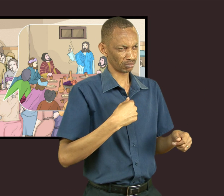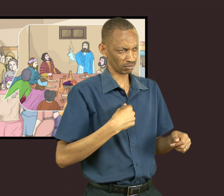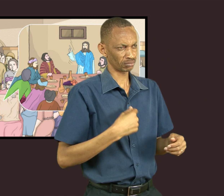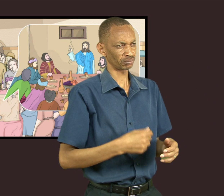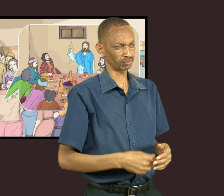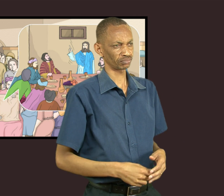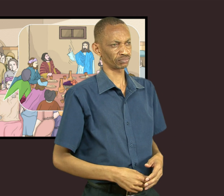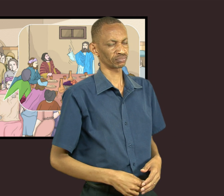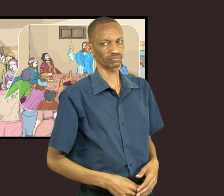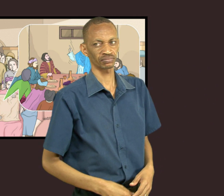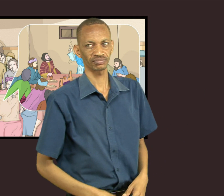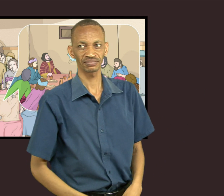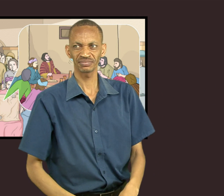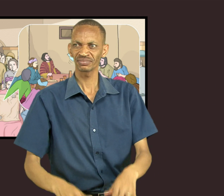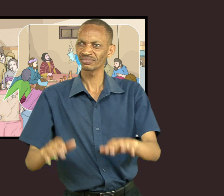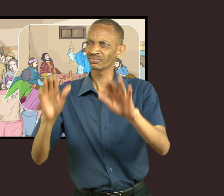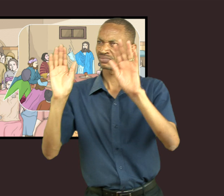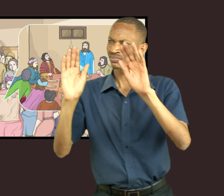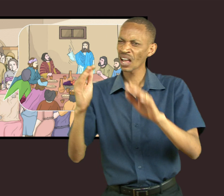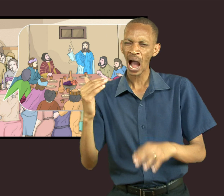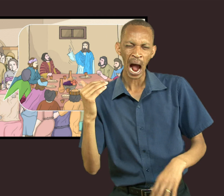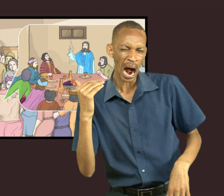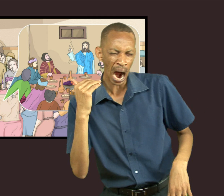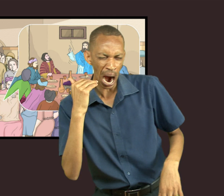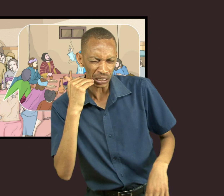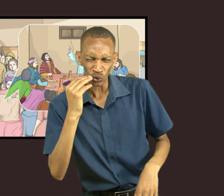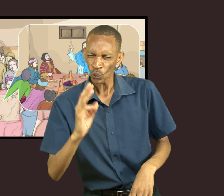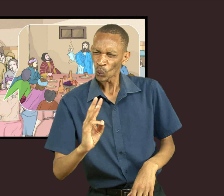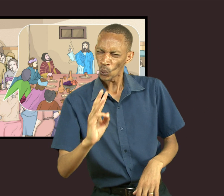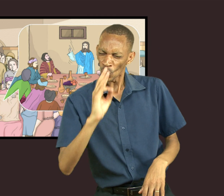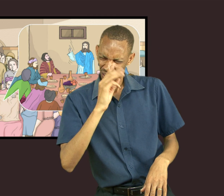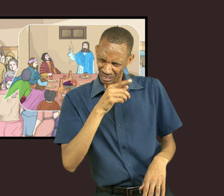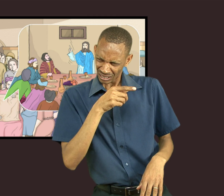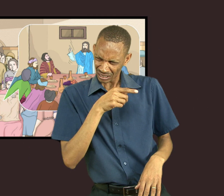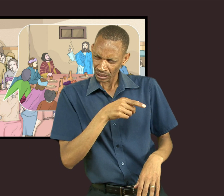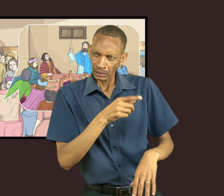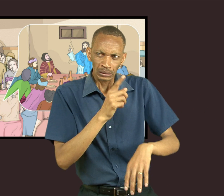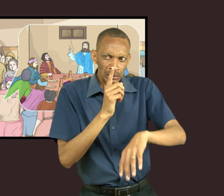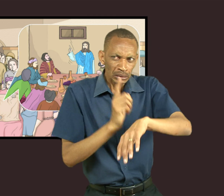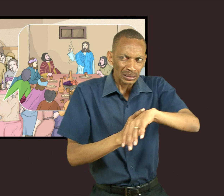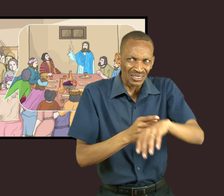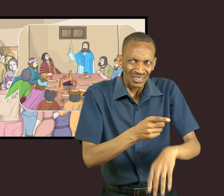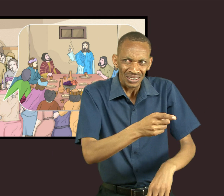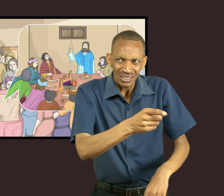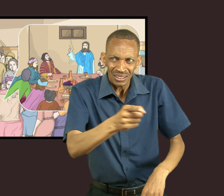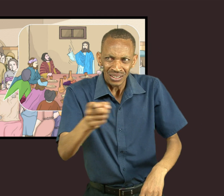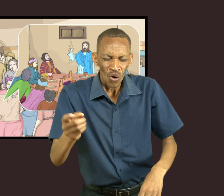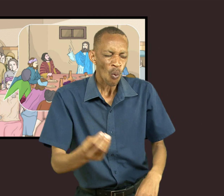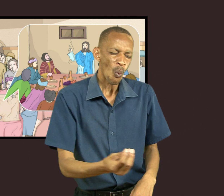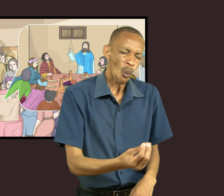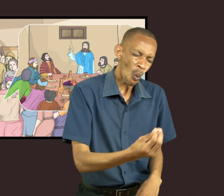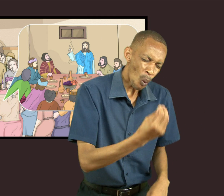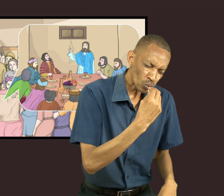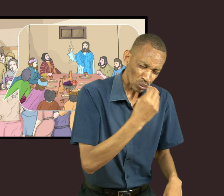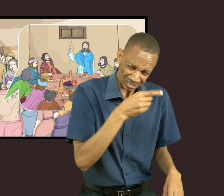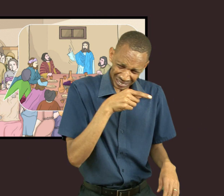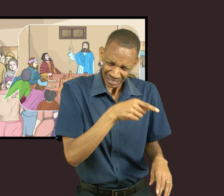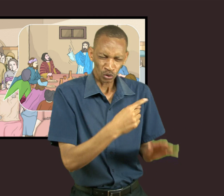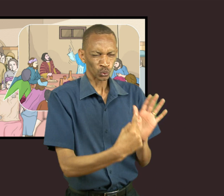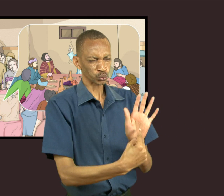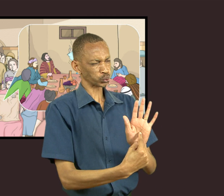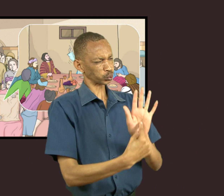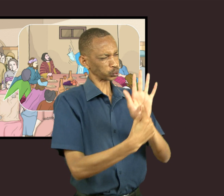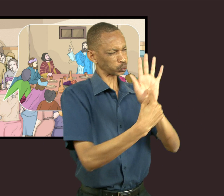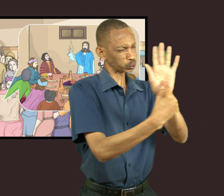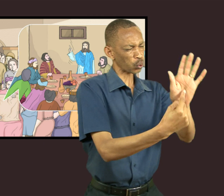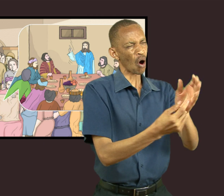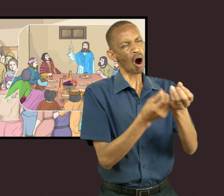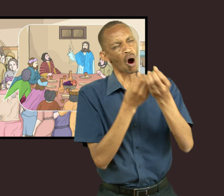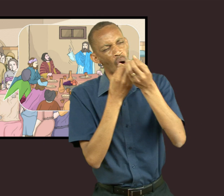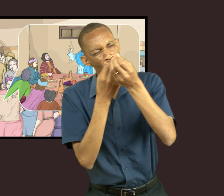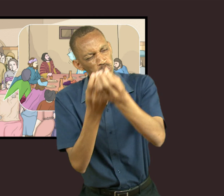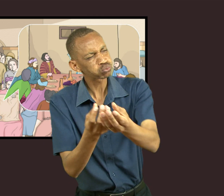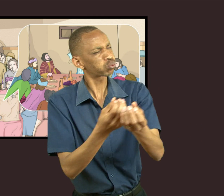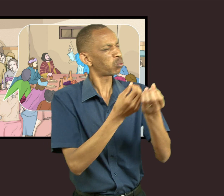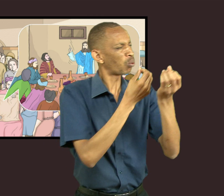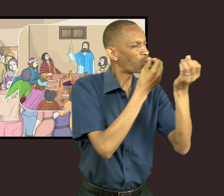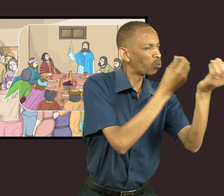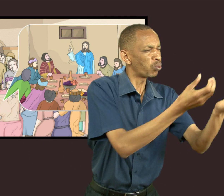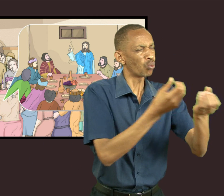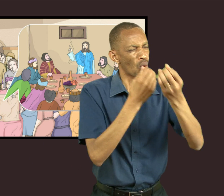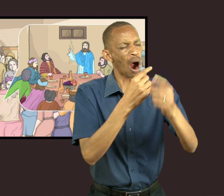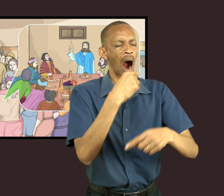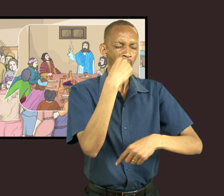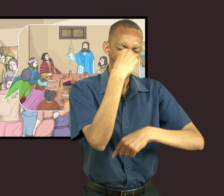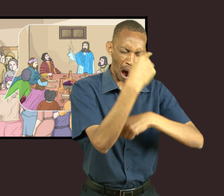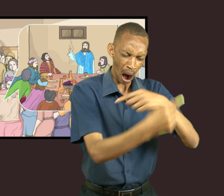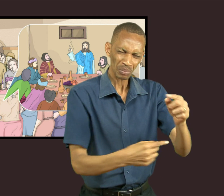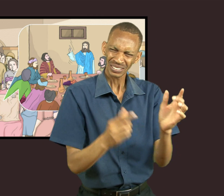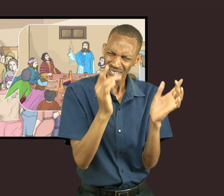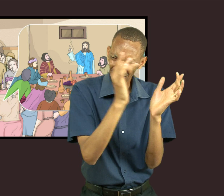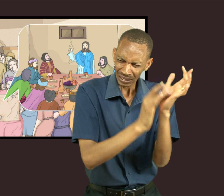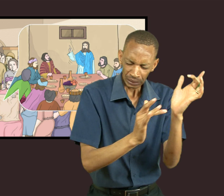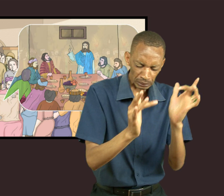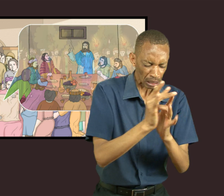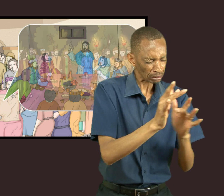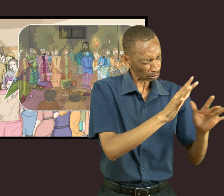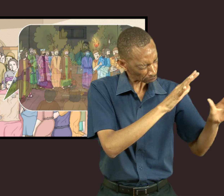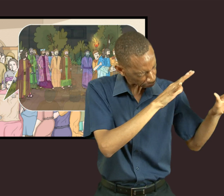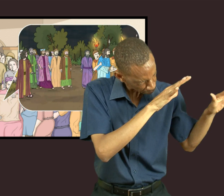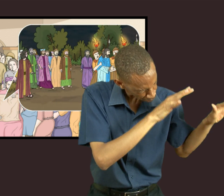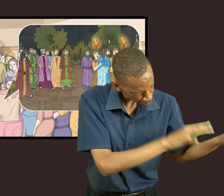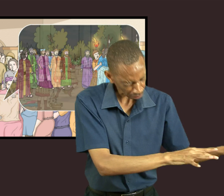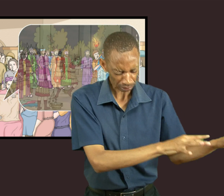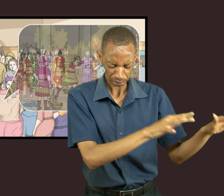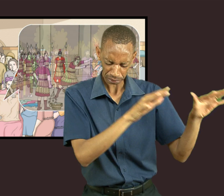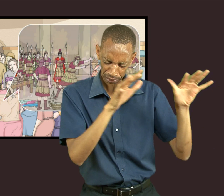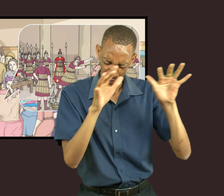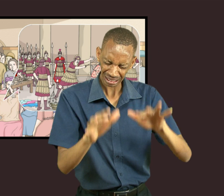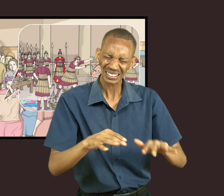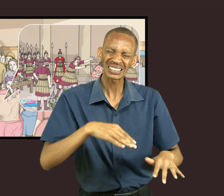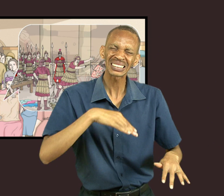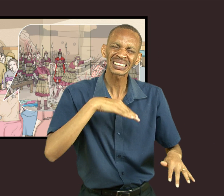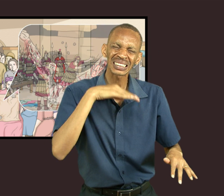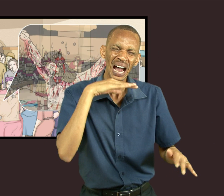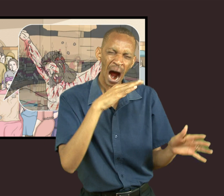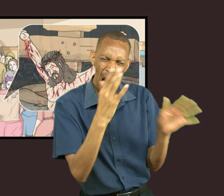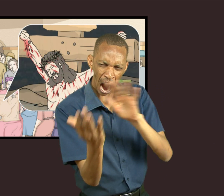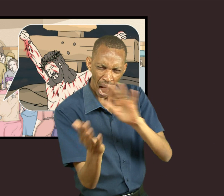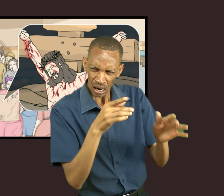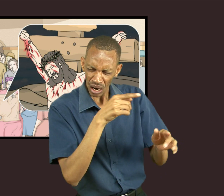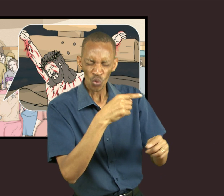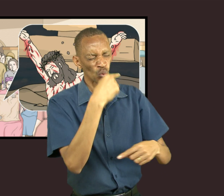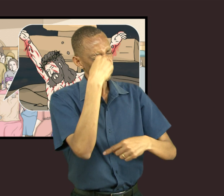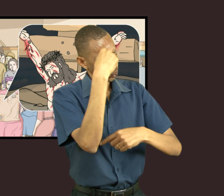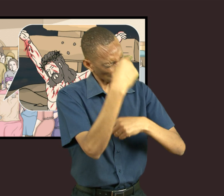do this, as often as you drink it, in remembrance of Me.”